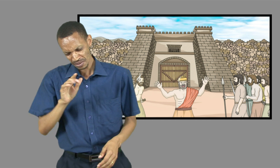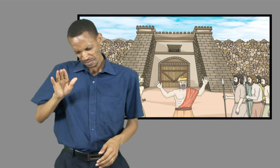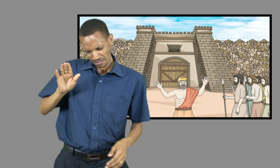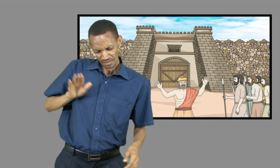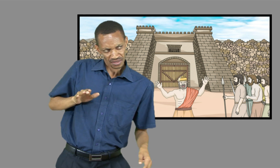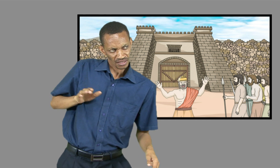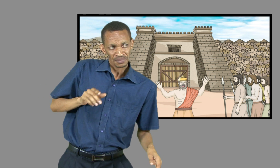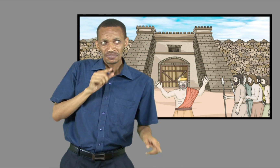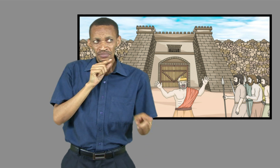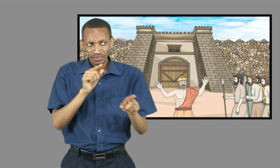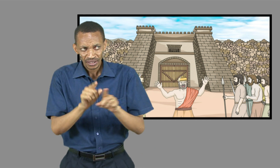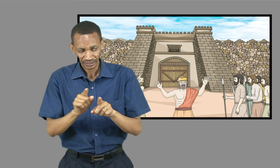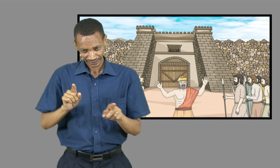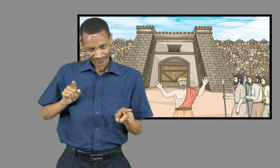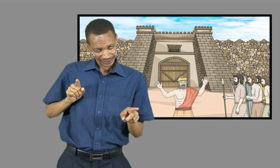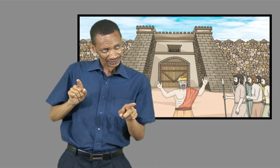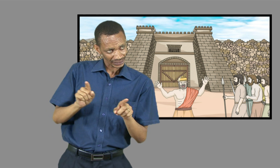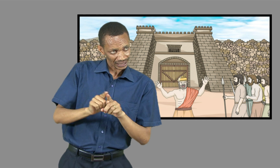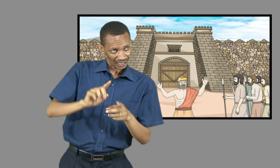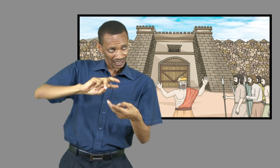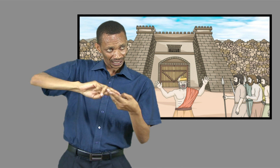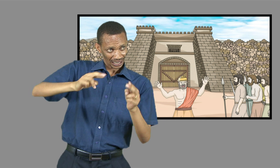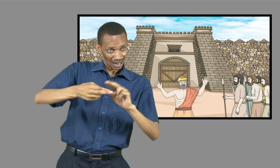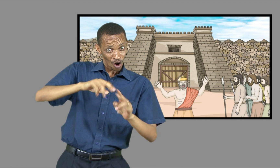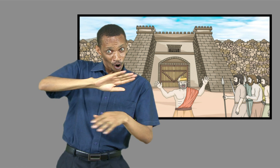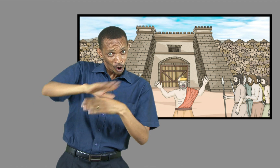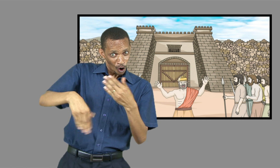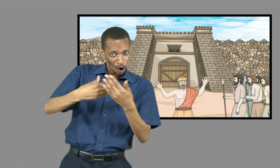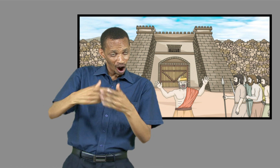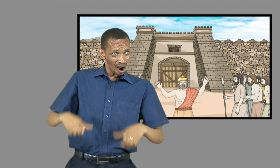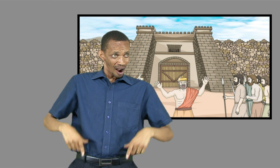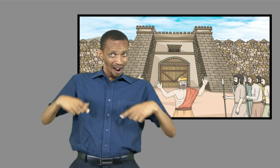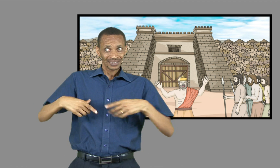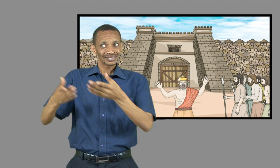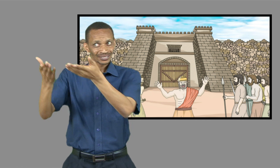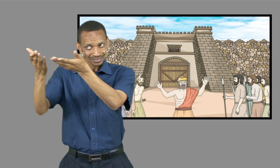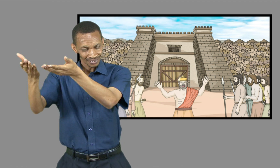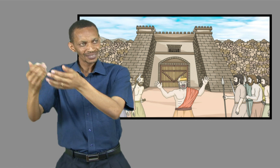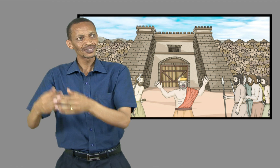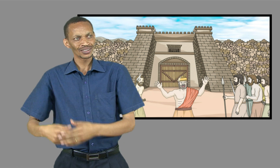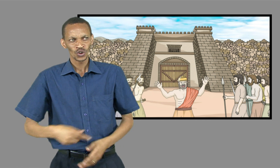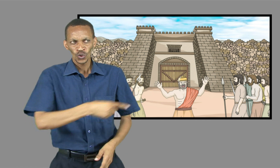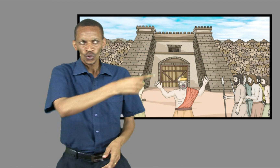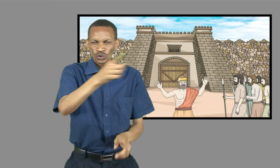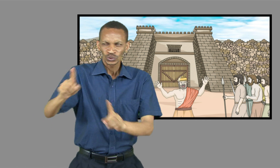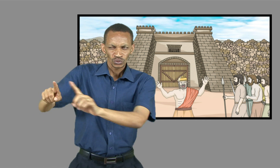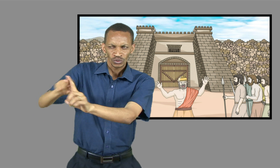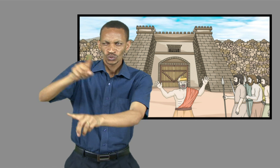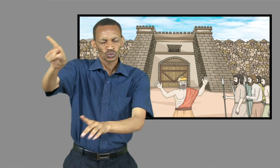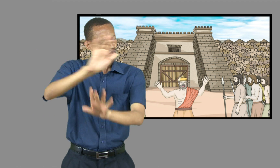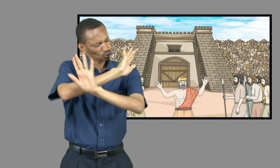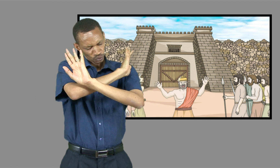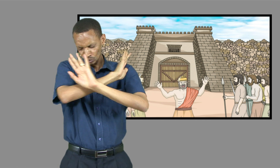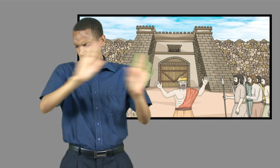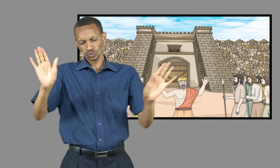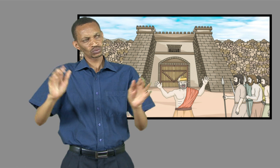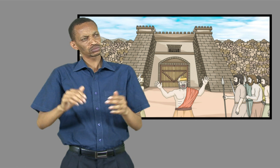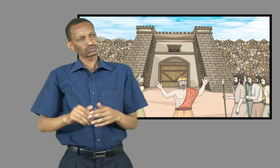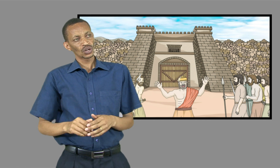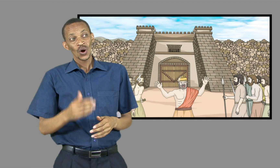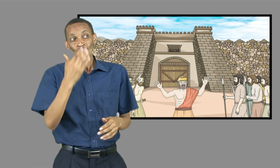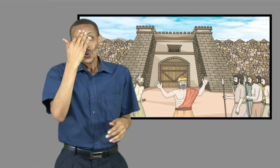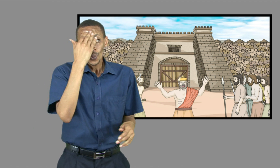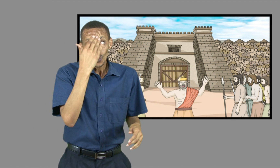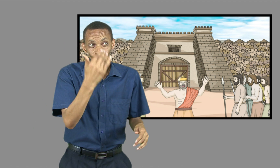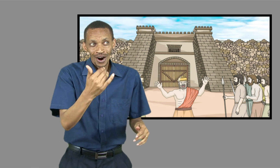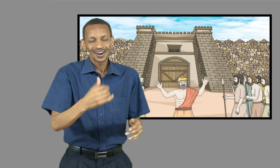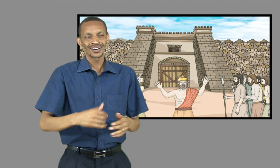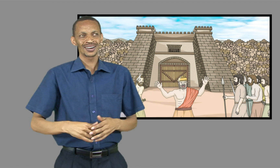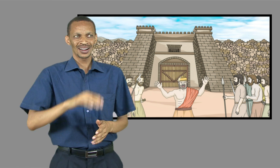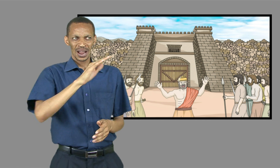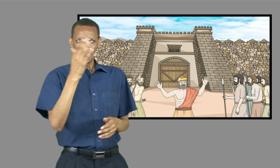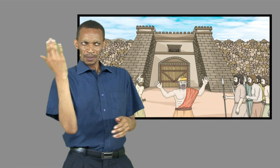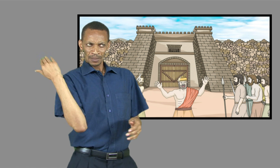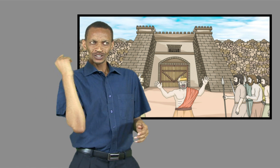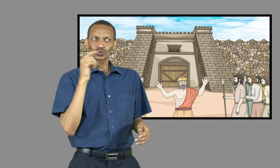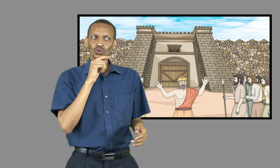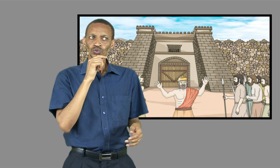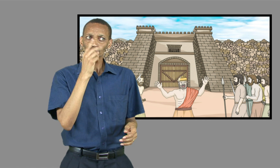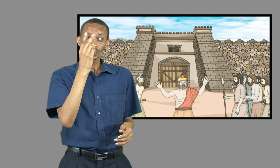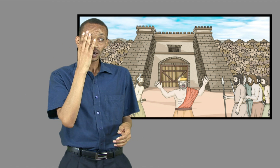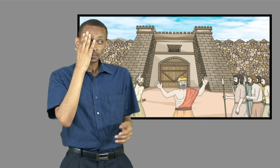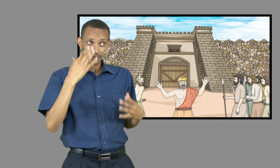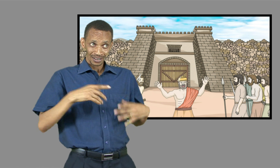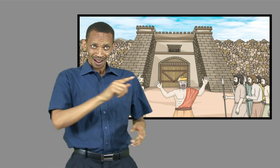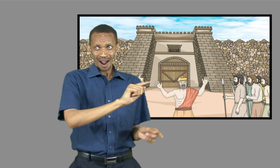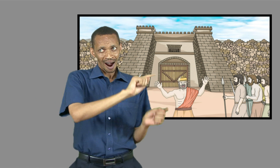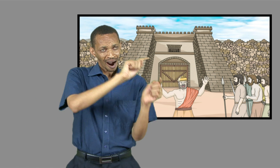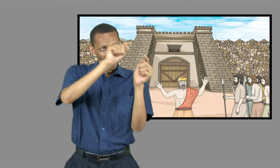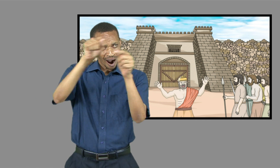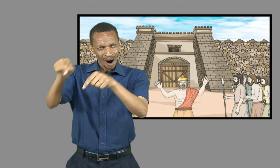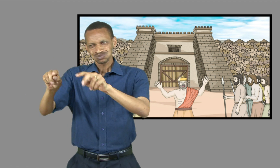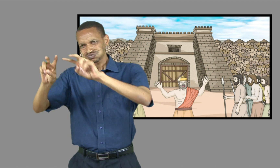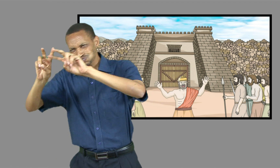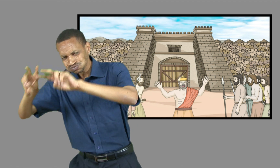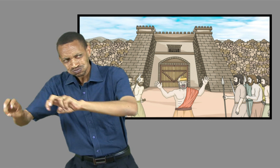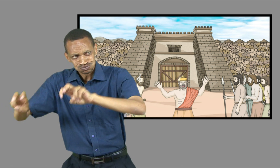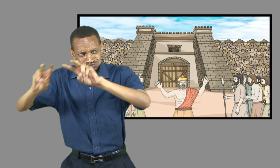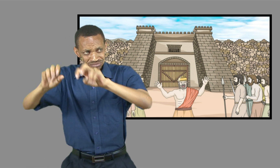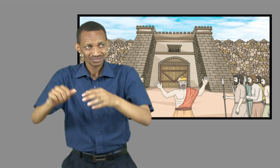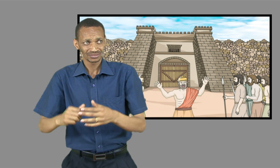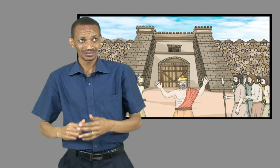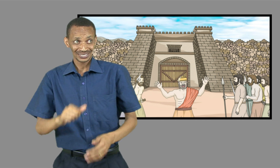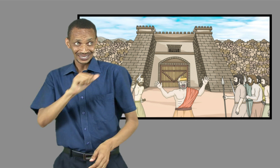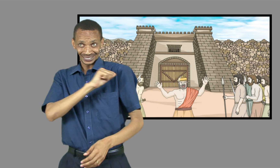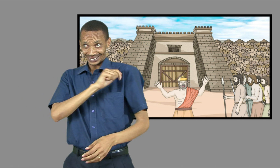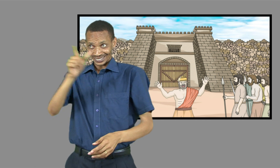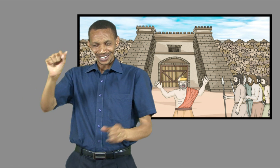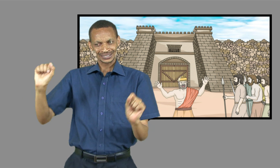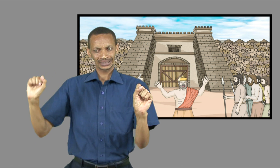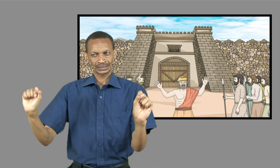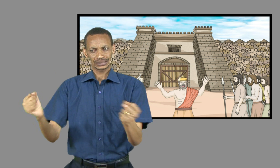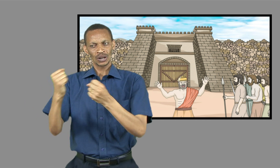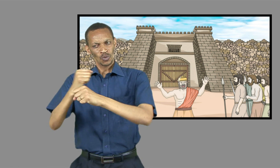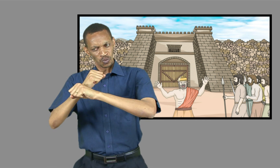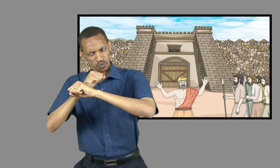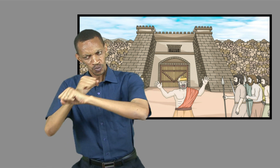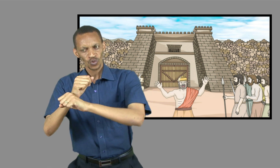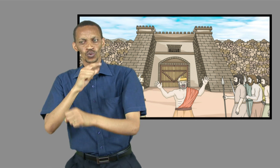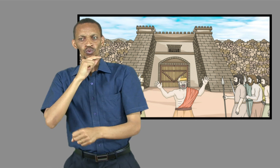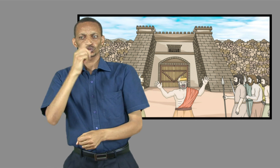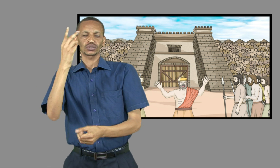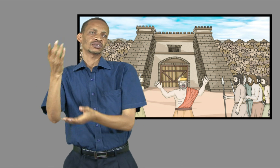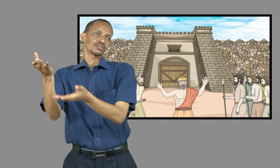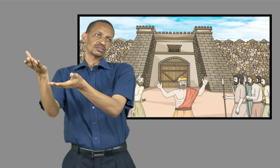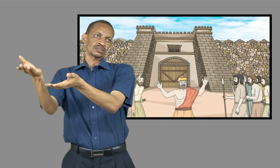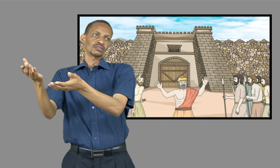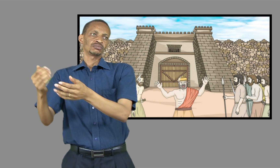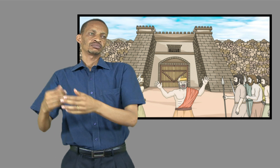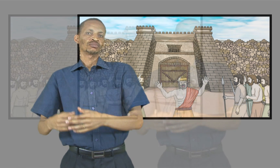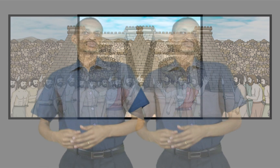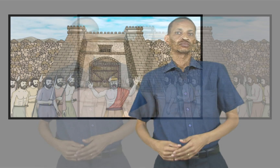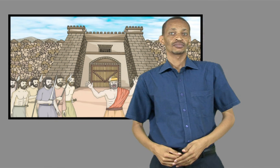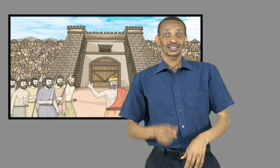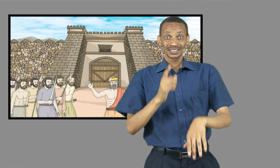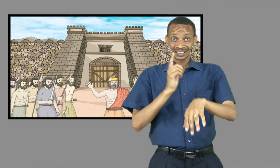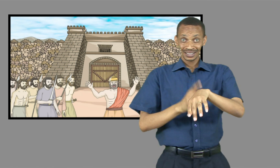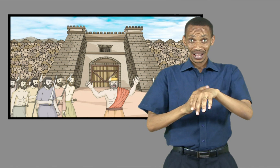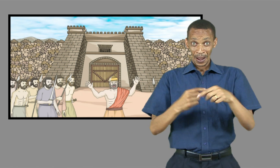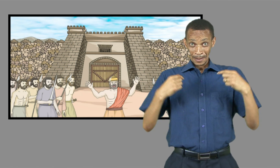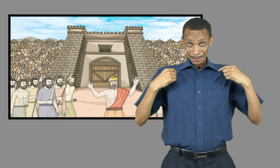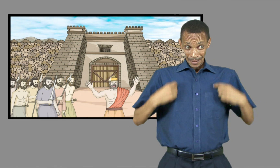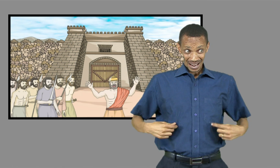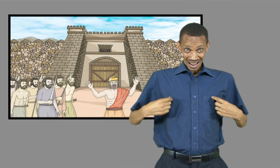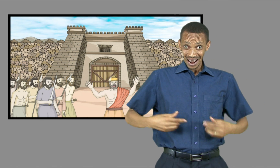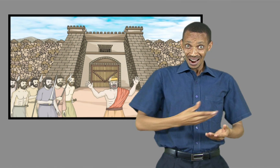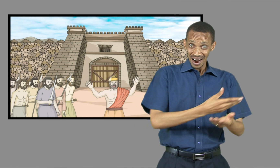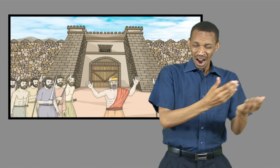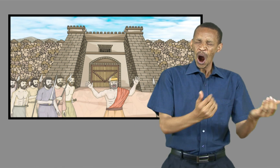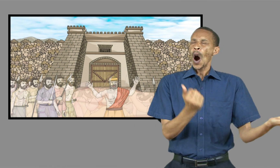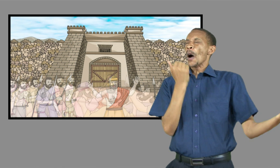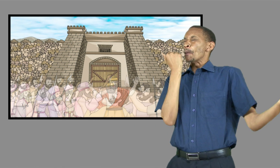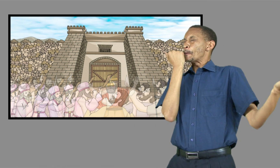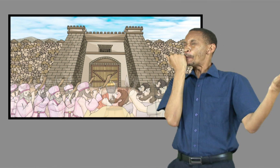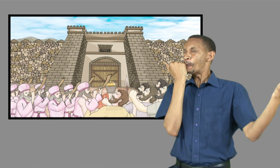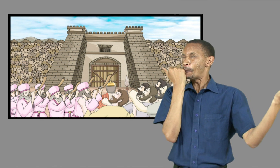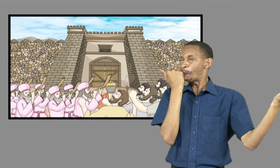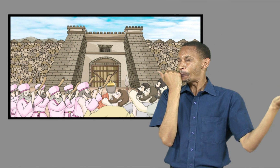For all the silver and gold and all the articles of bronze and iron are holy to the LORD; they must go into His treasury.”